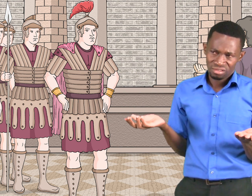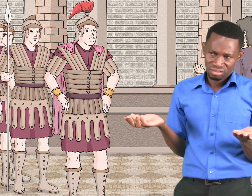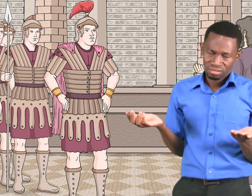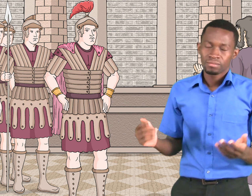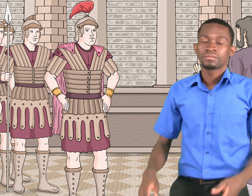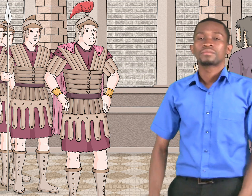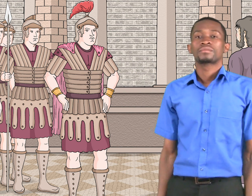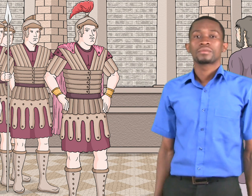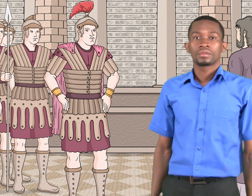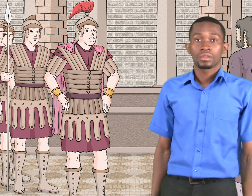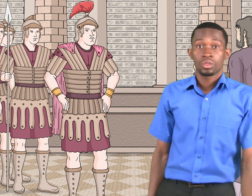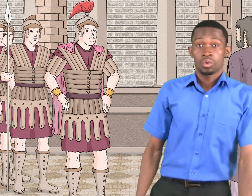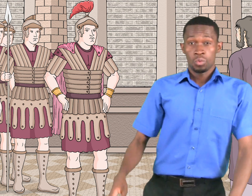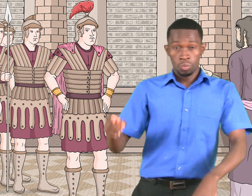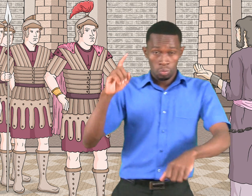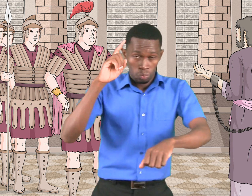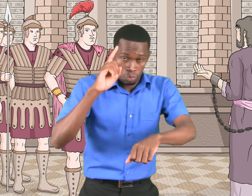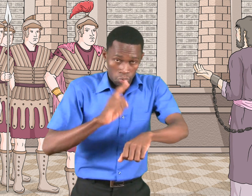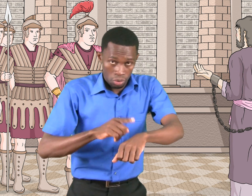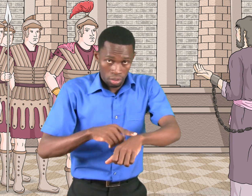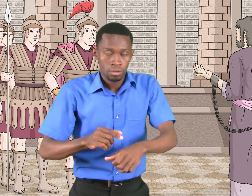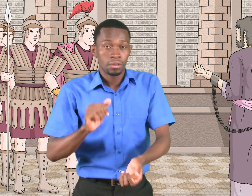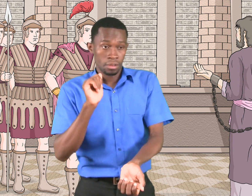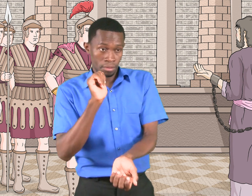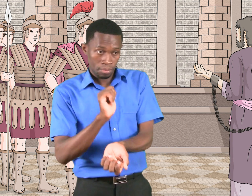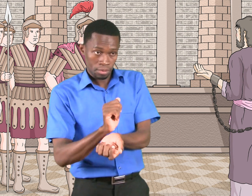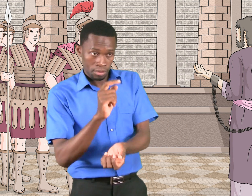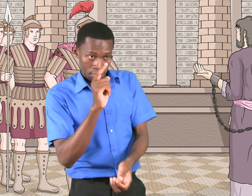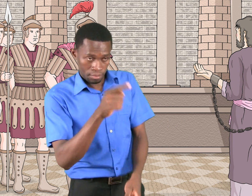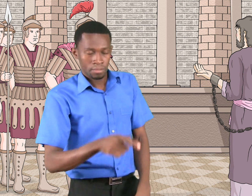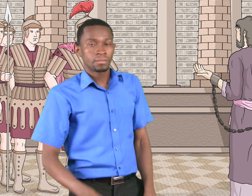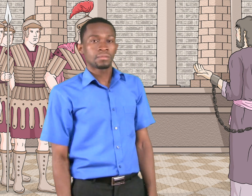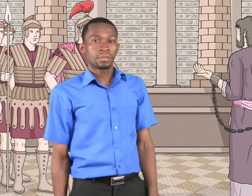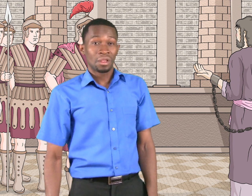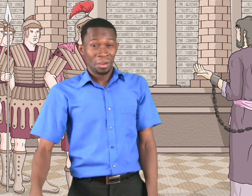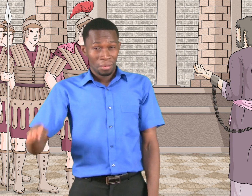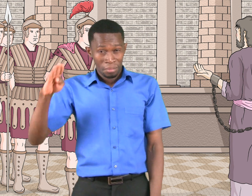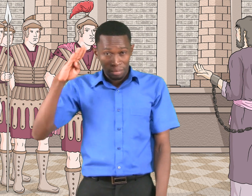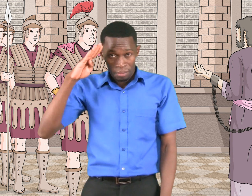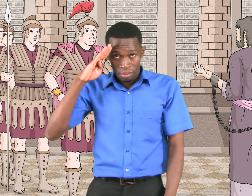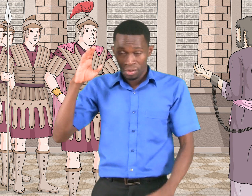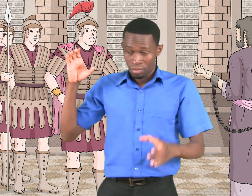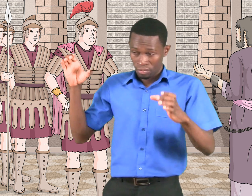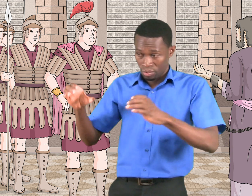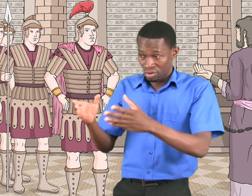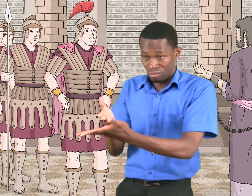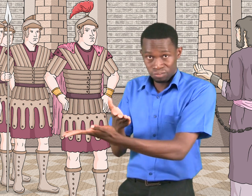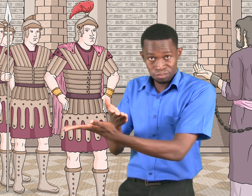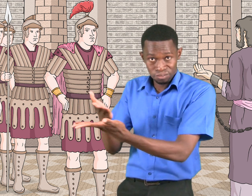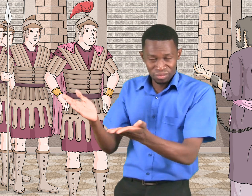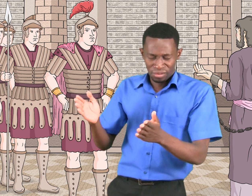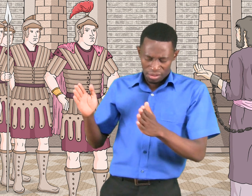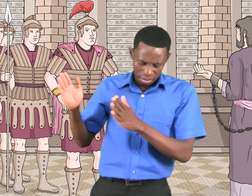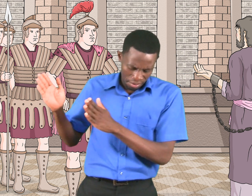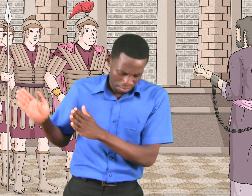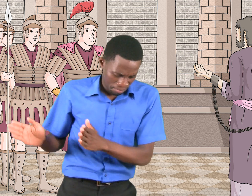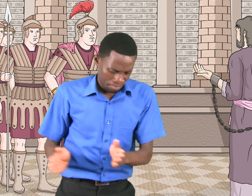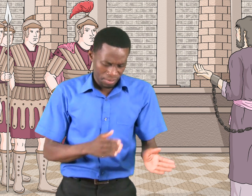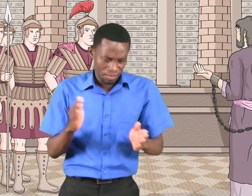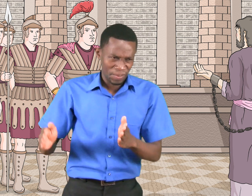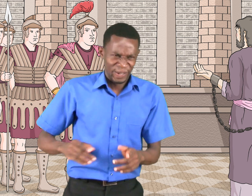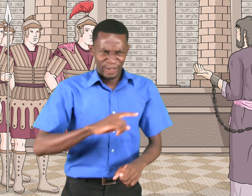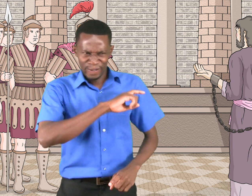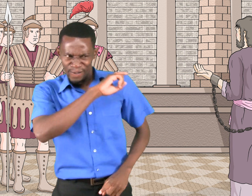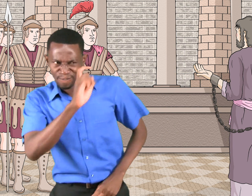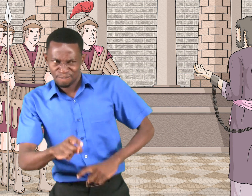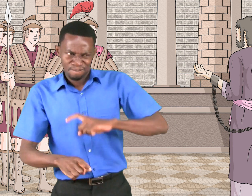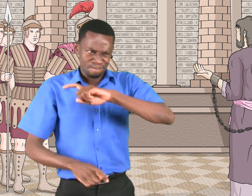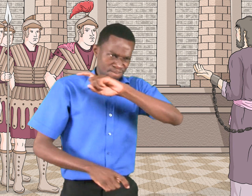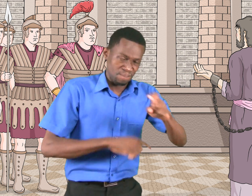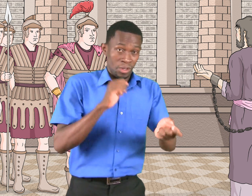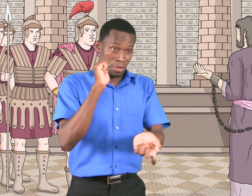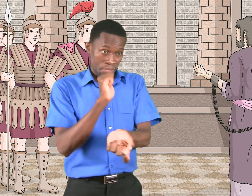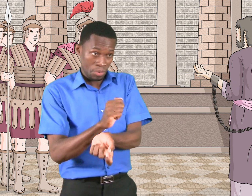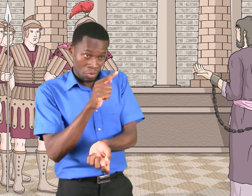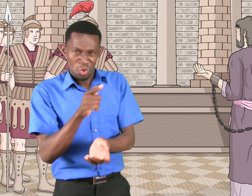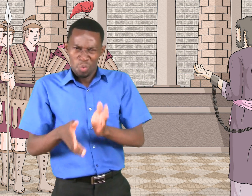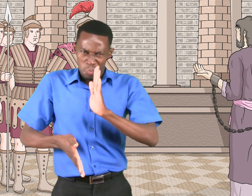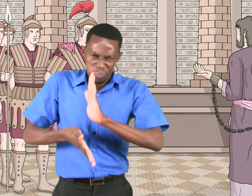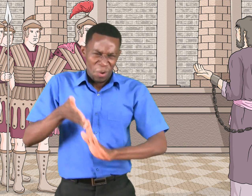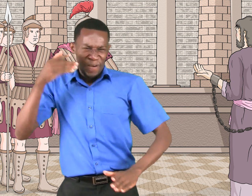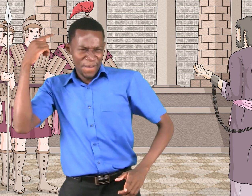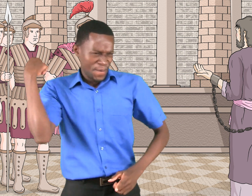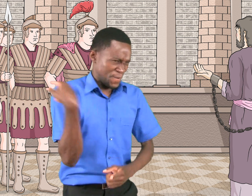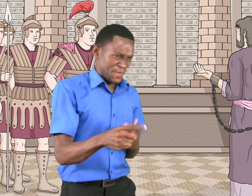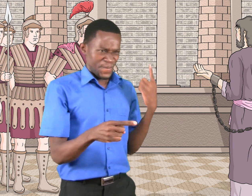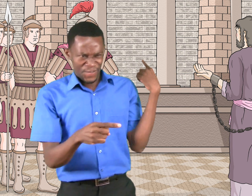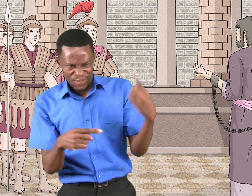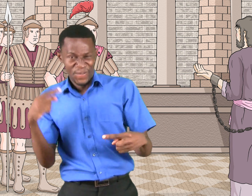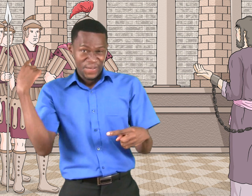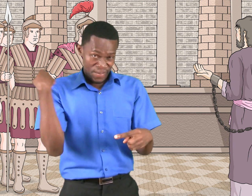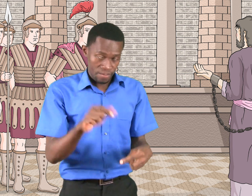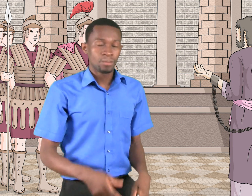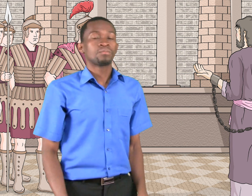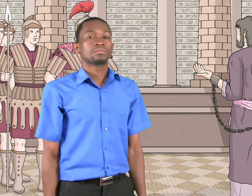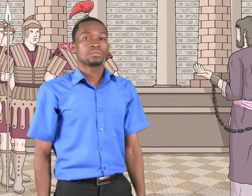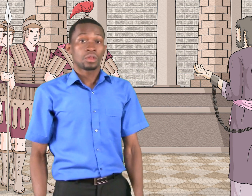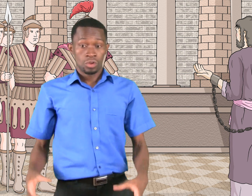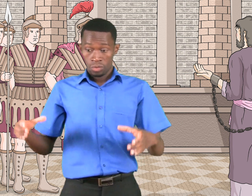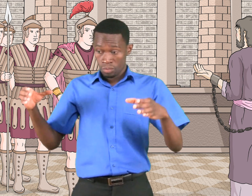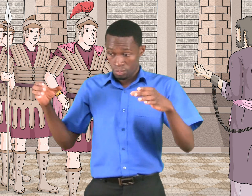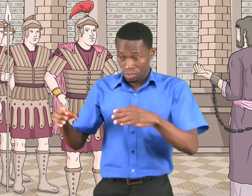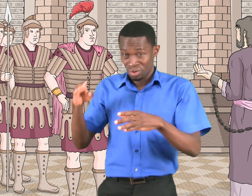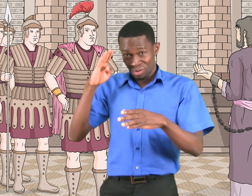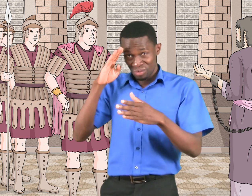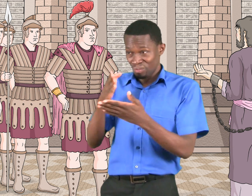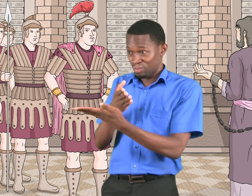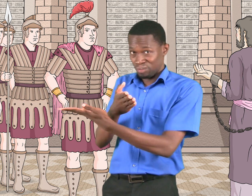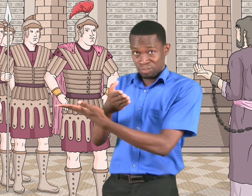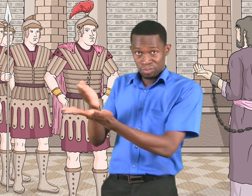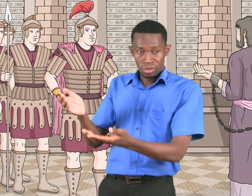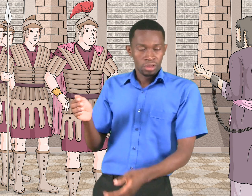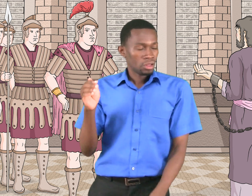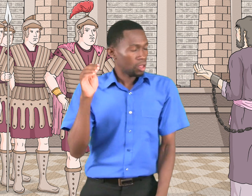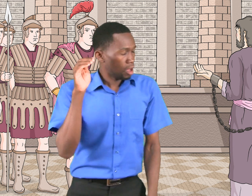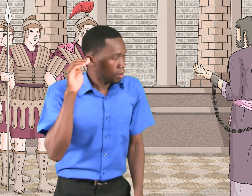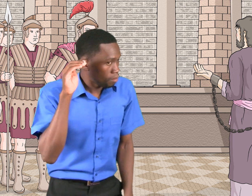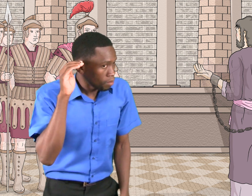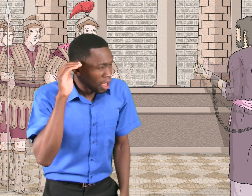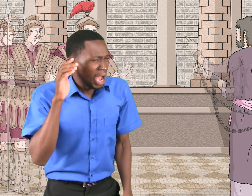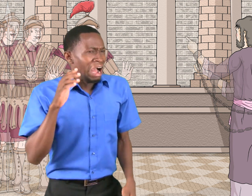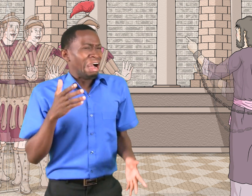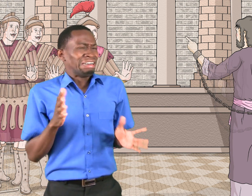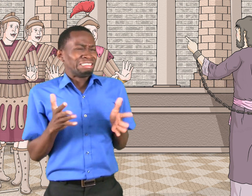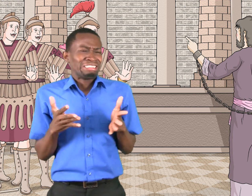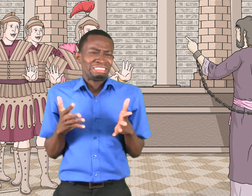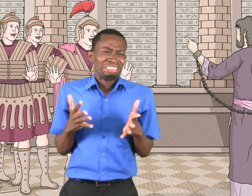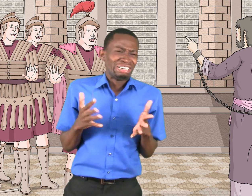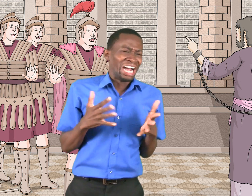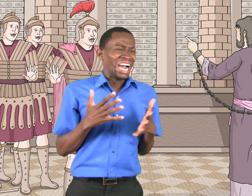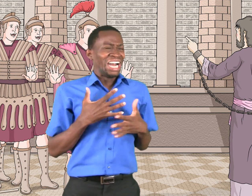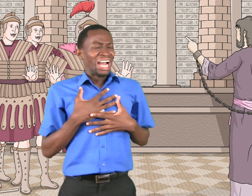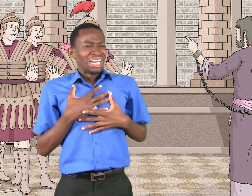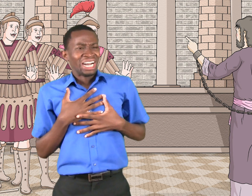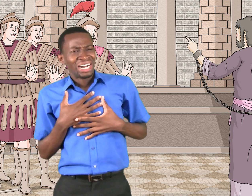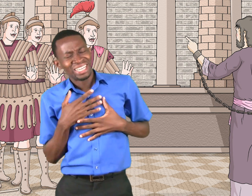“But I was born a citizen,” Paul replied.